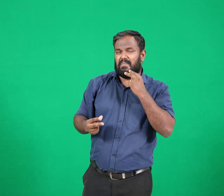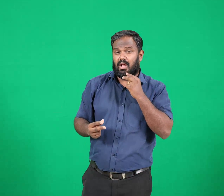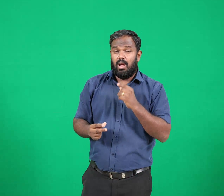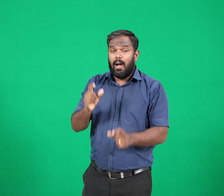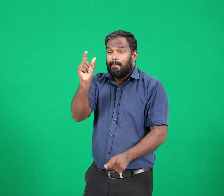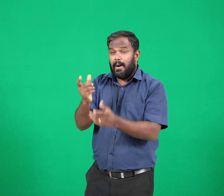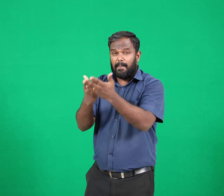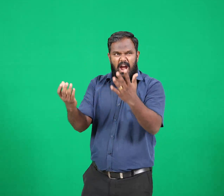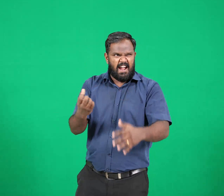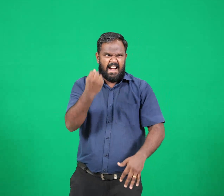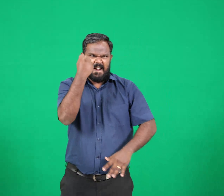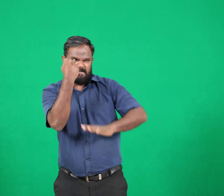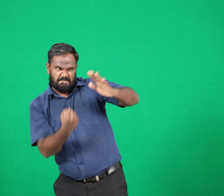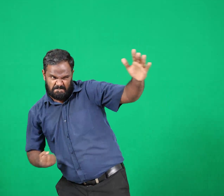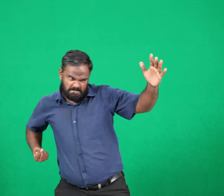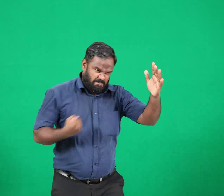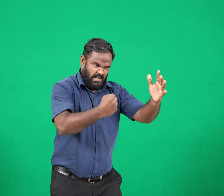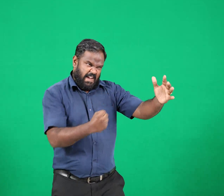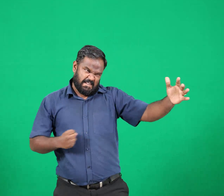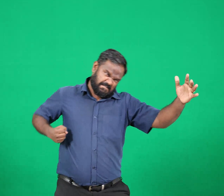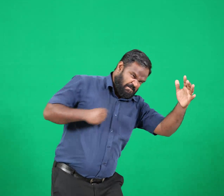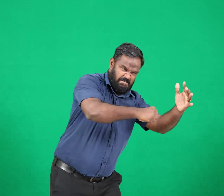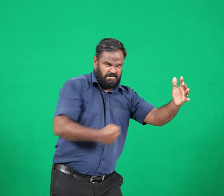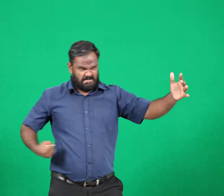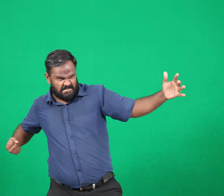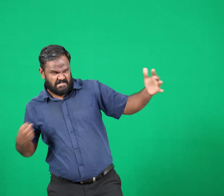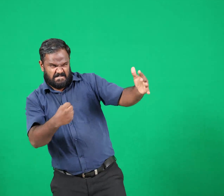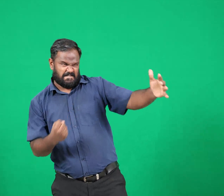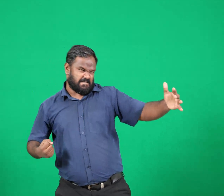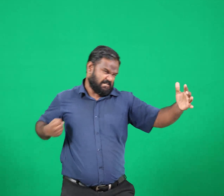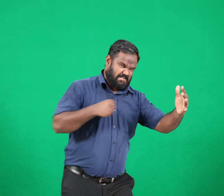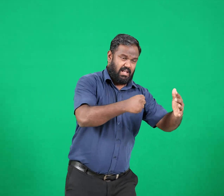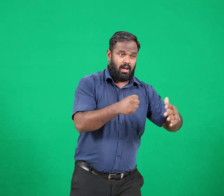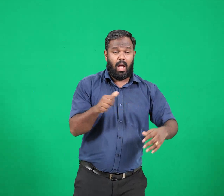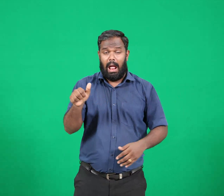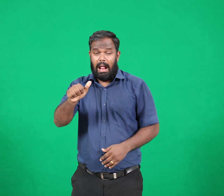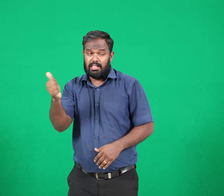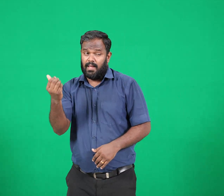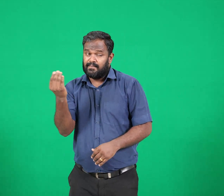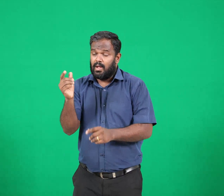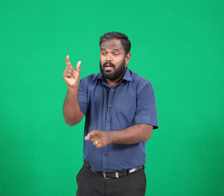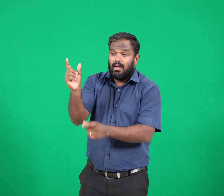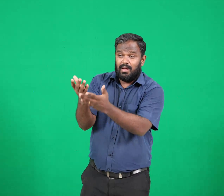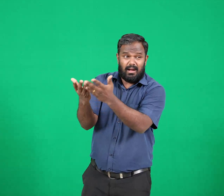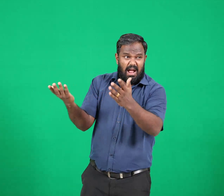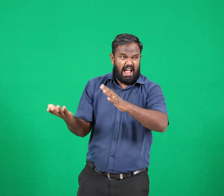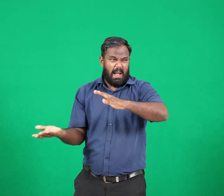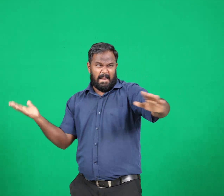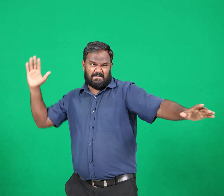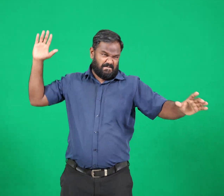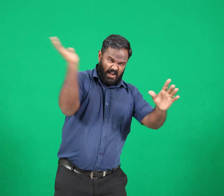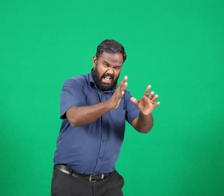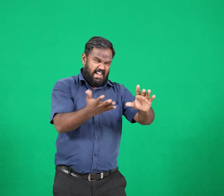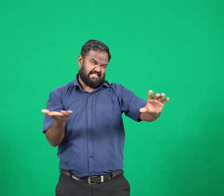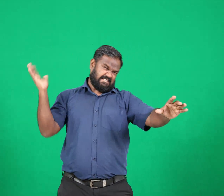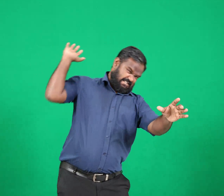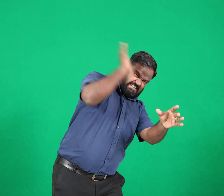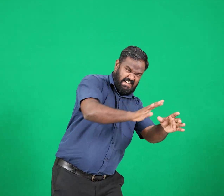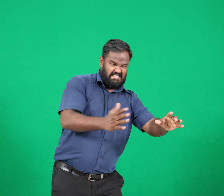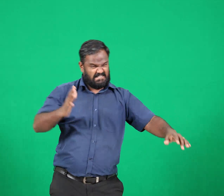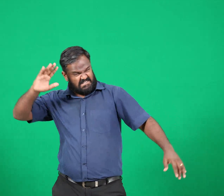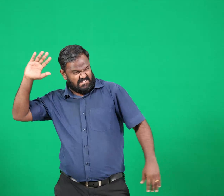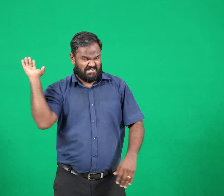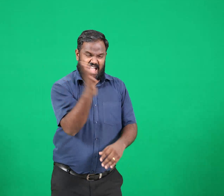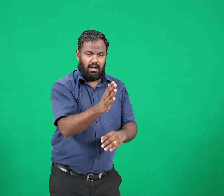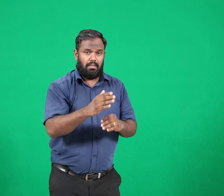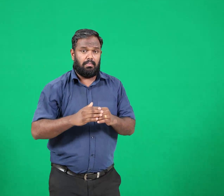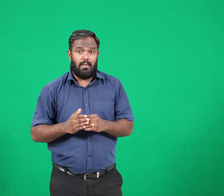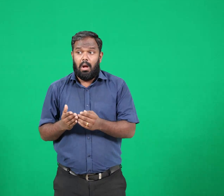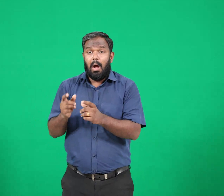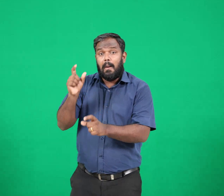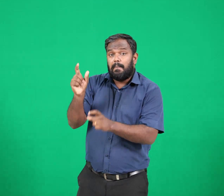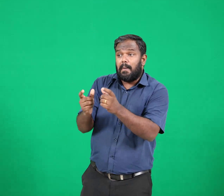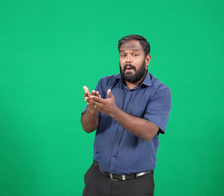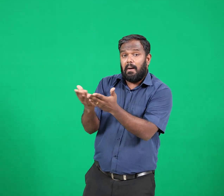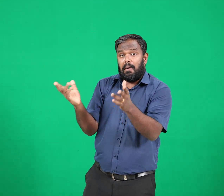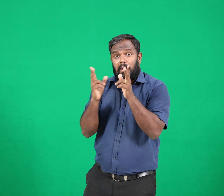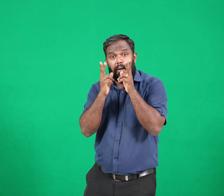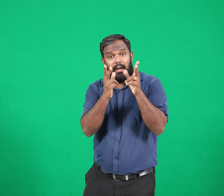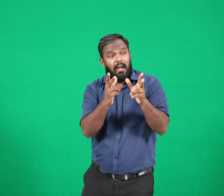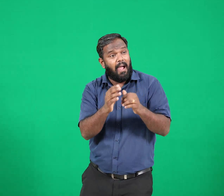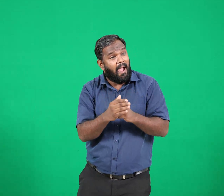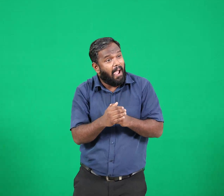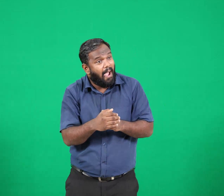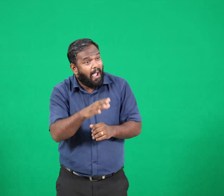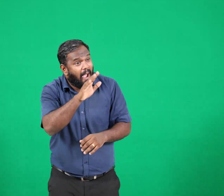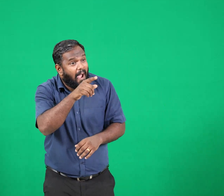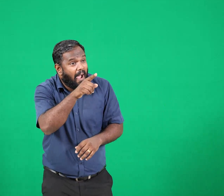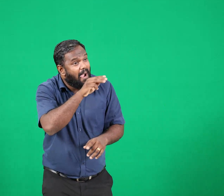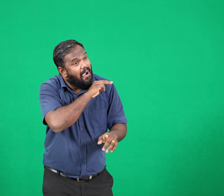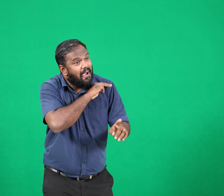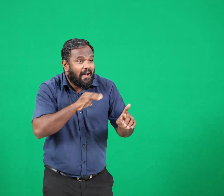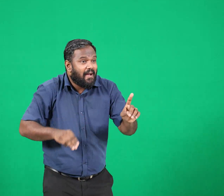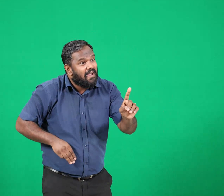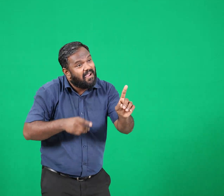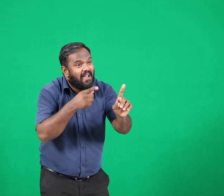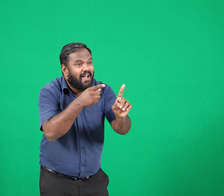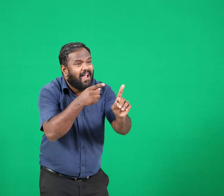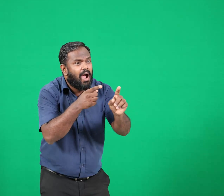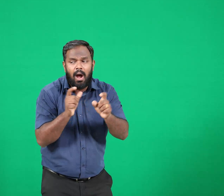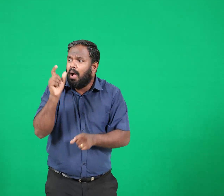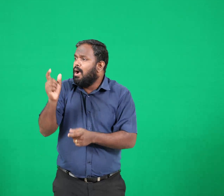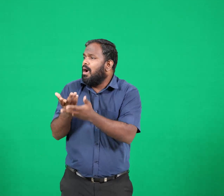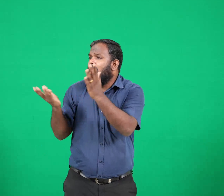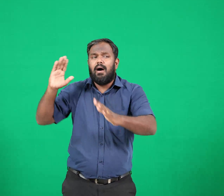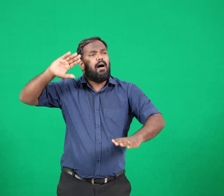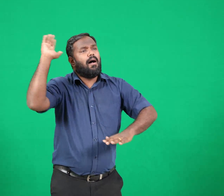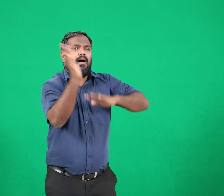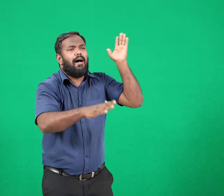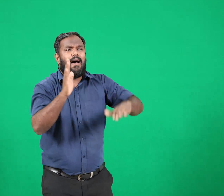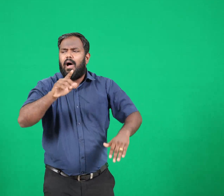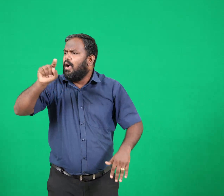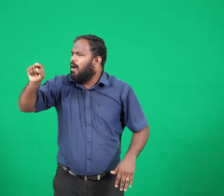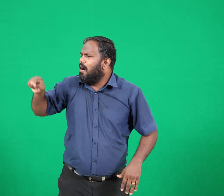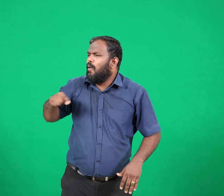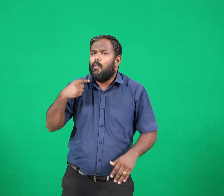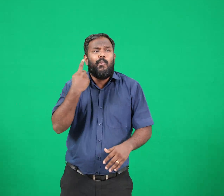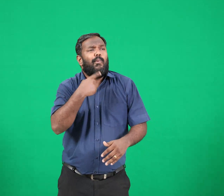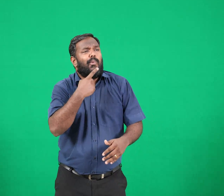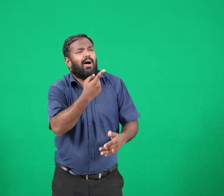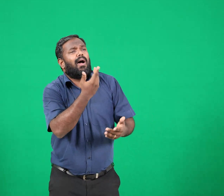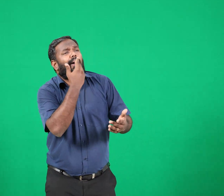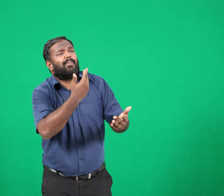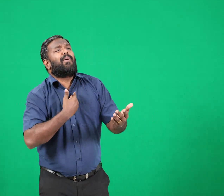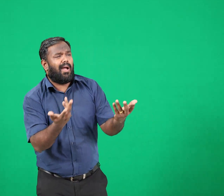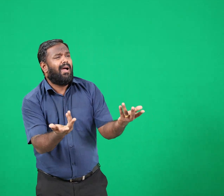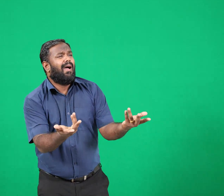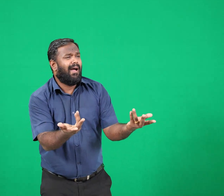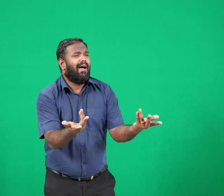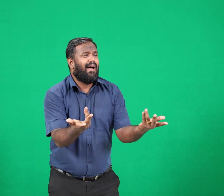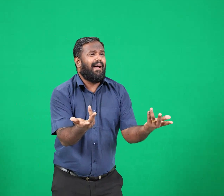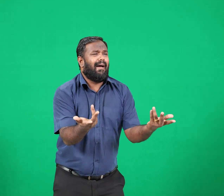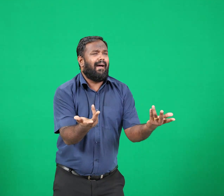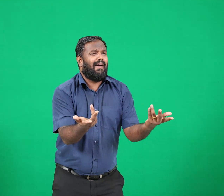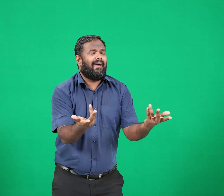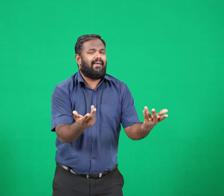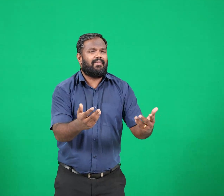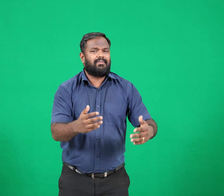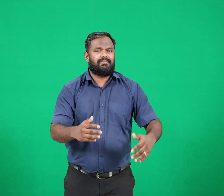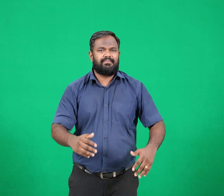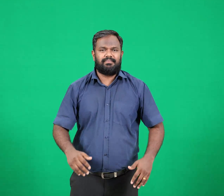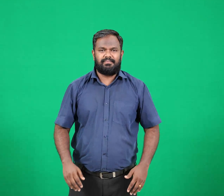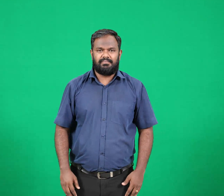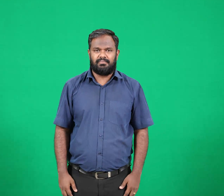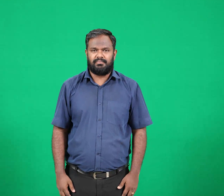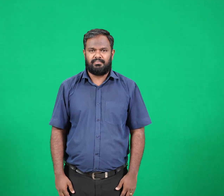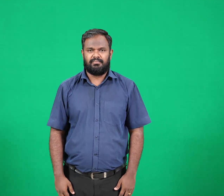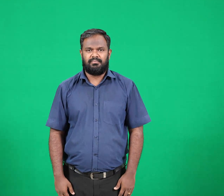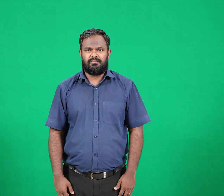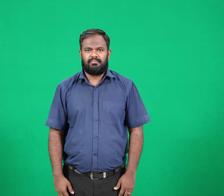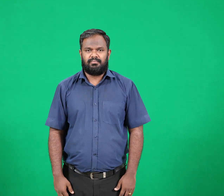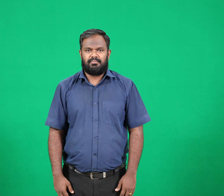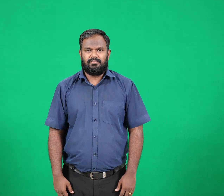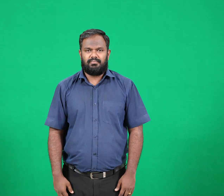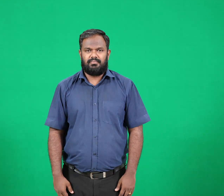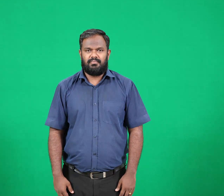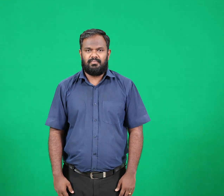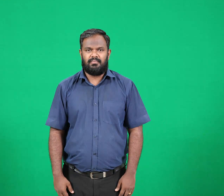Then they spit in His face and struck Him. Others slapped Him and said, "Prophesy to us, Christ! Who hit You?"